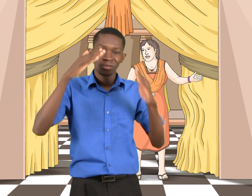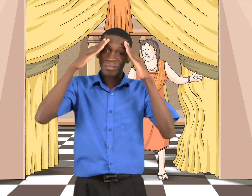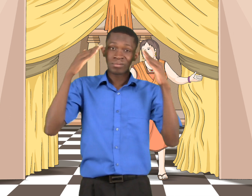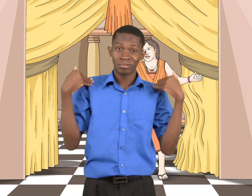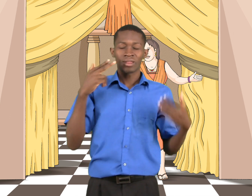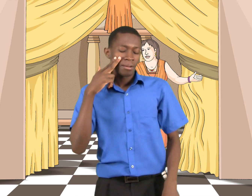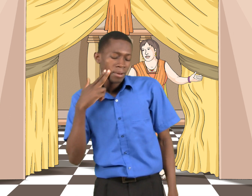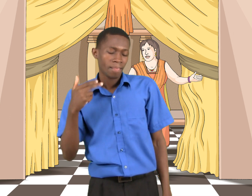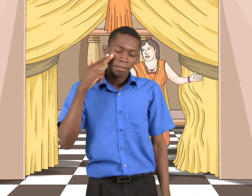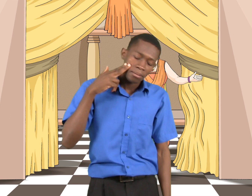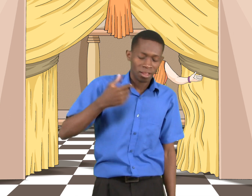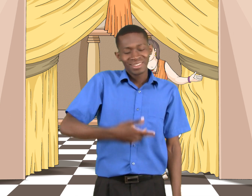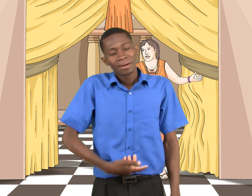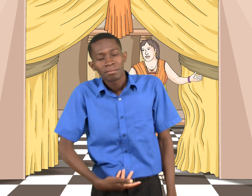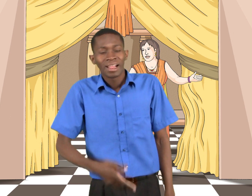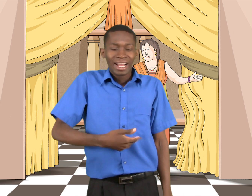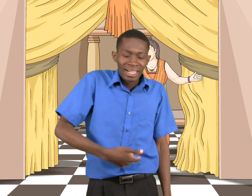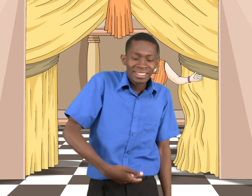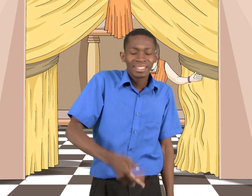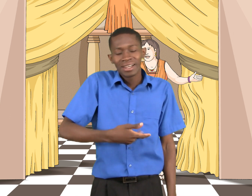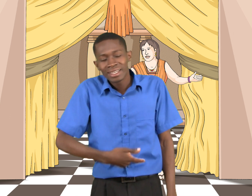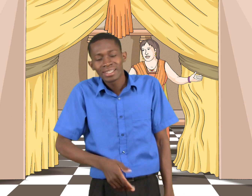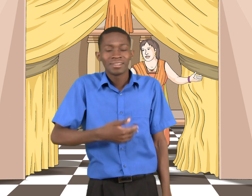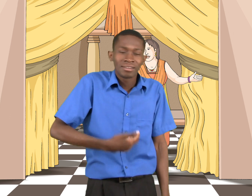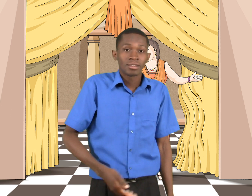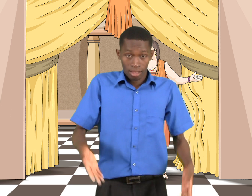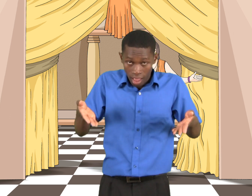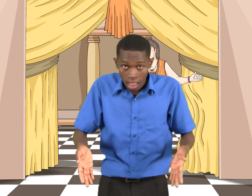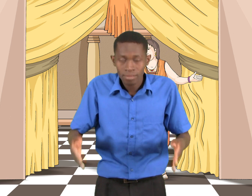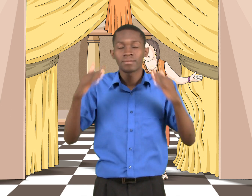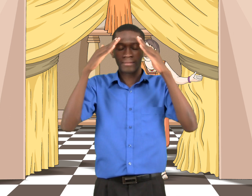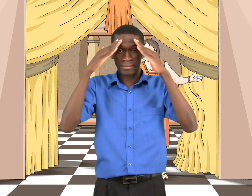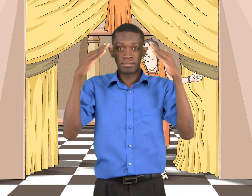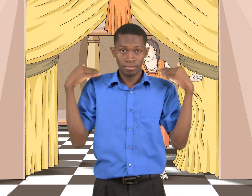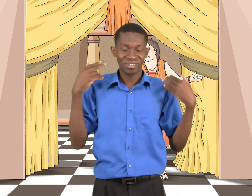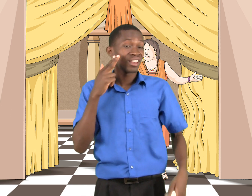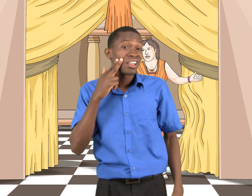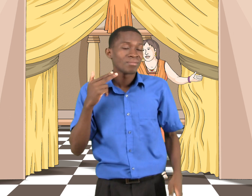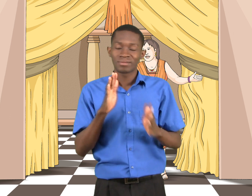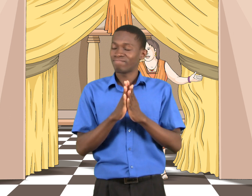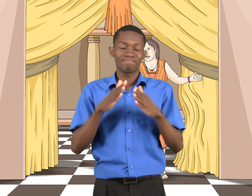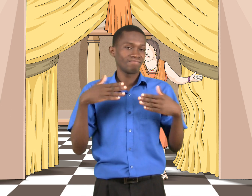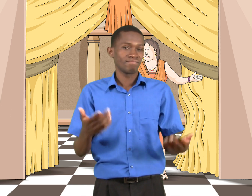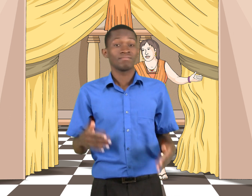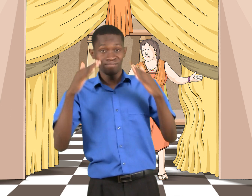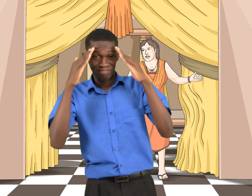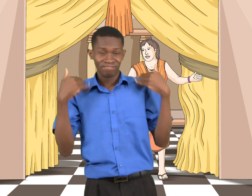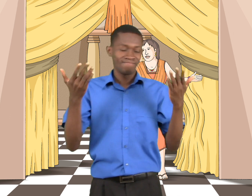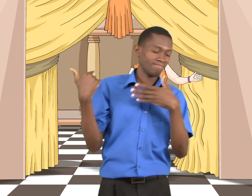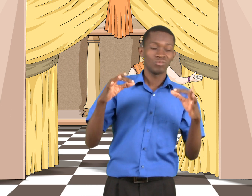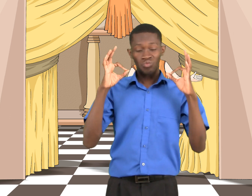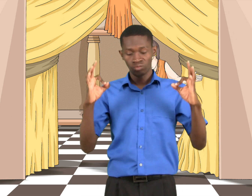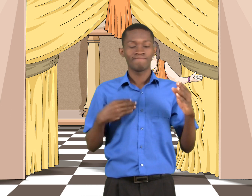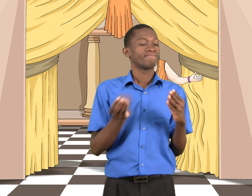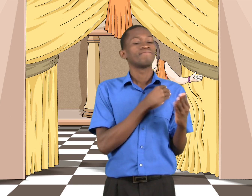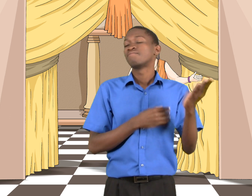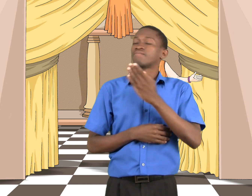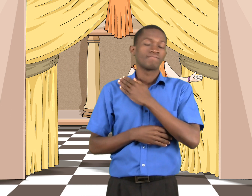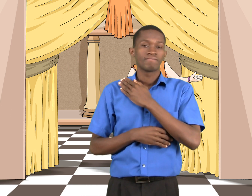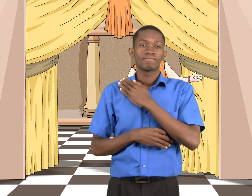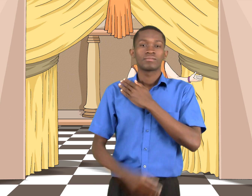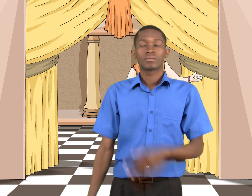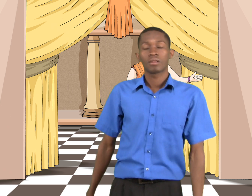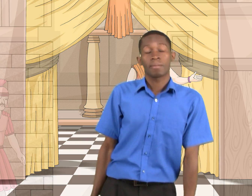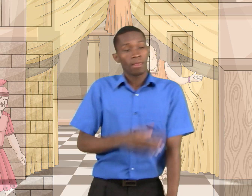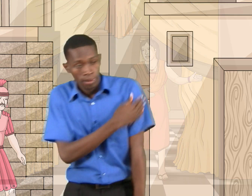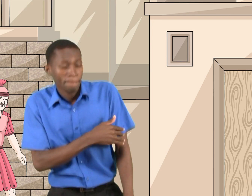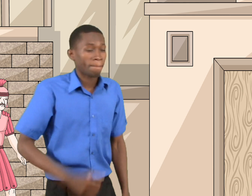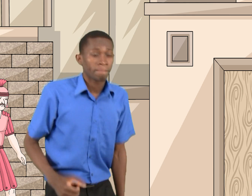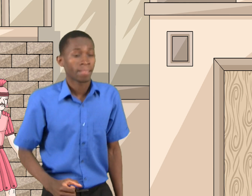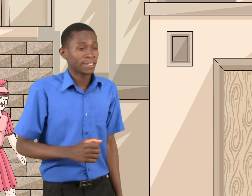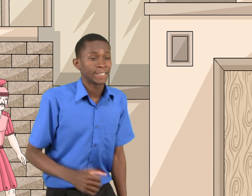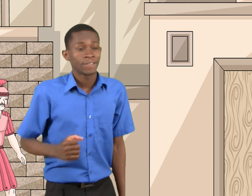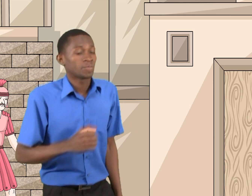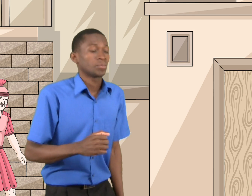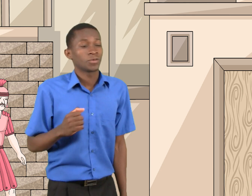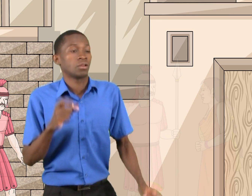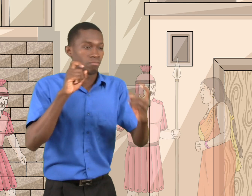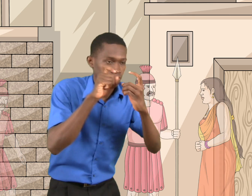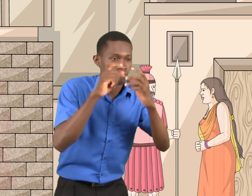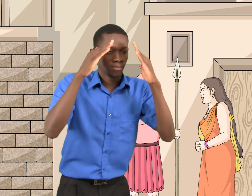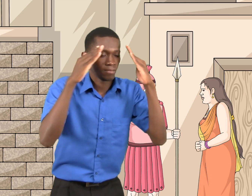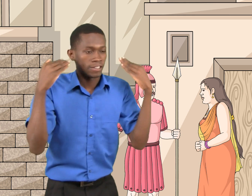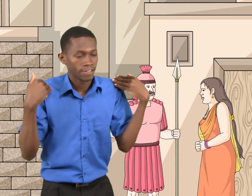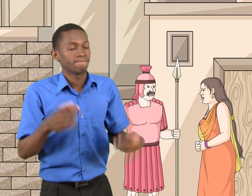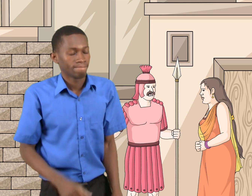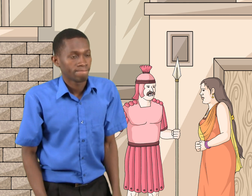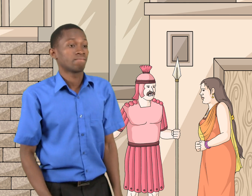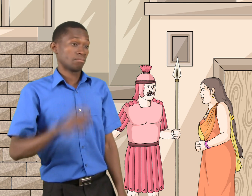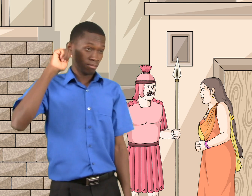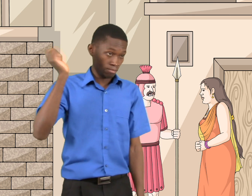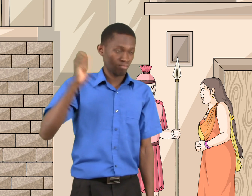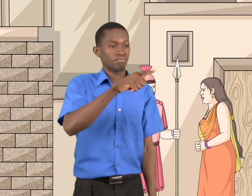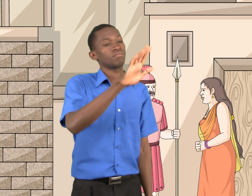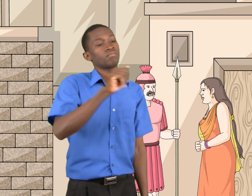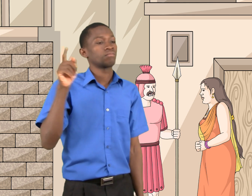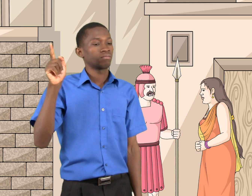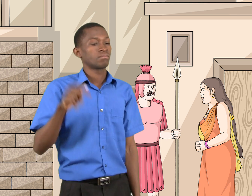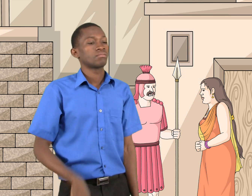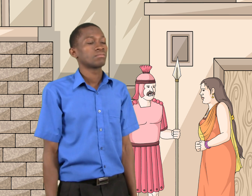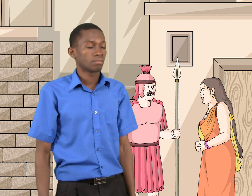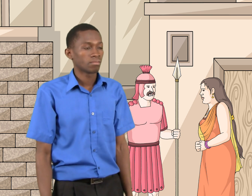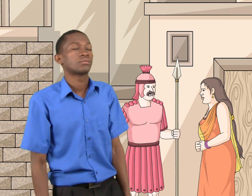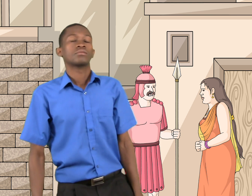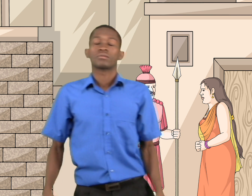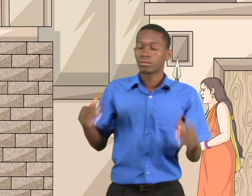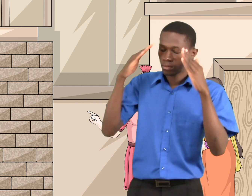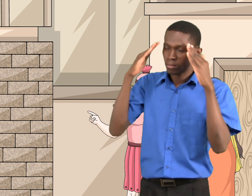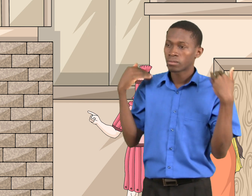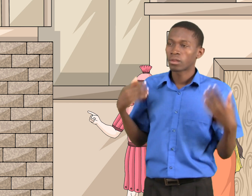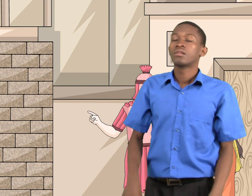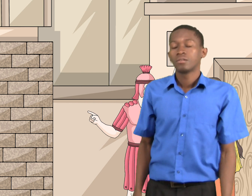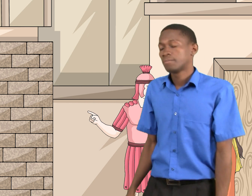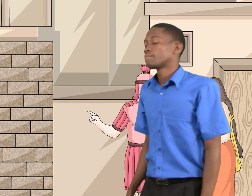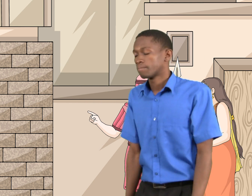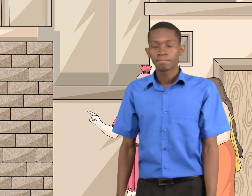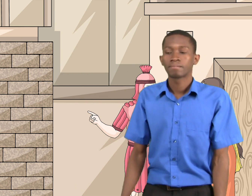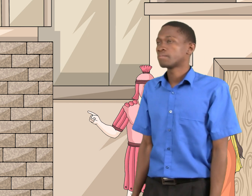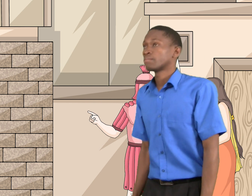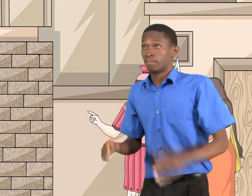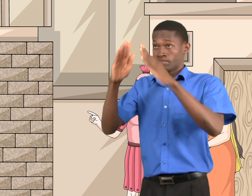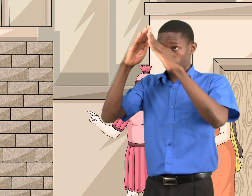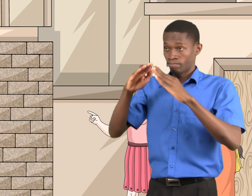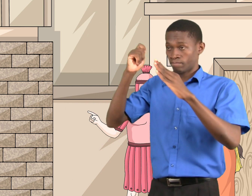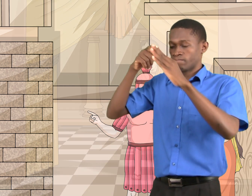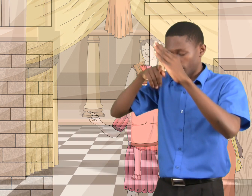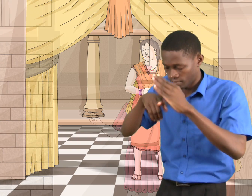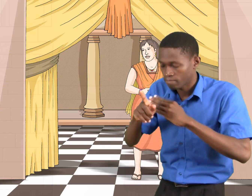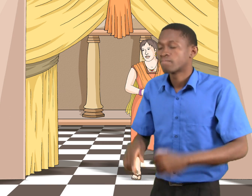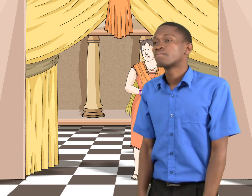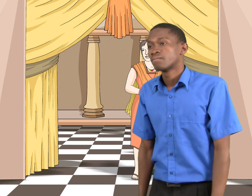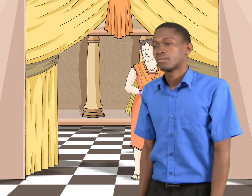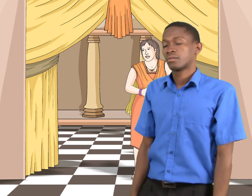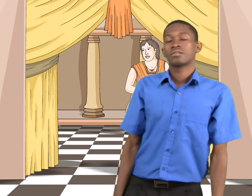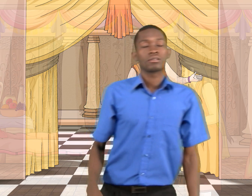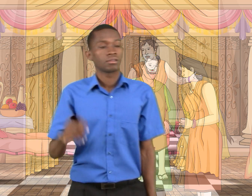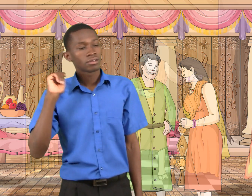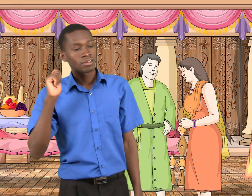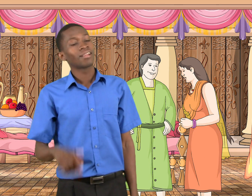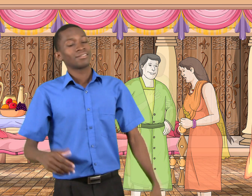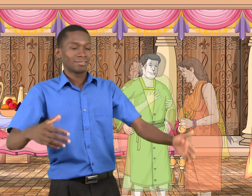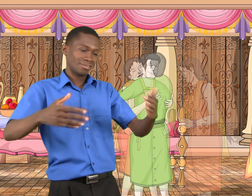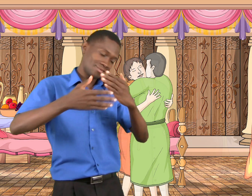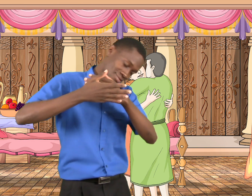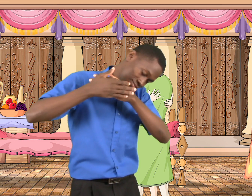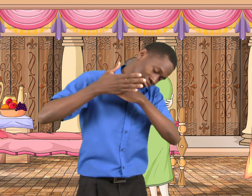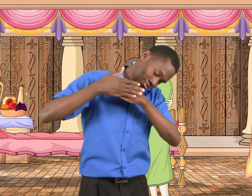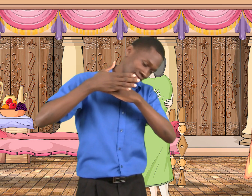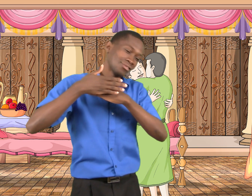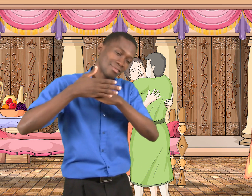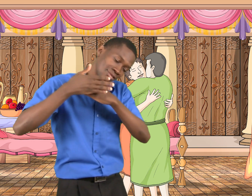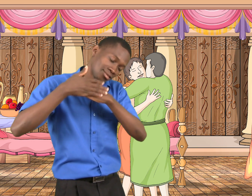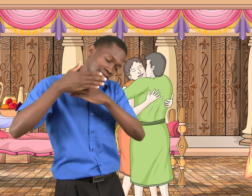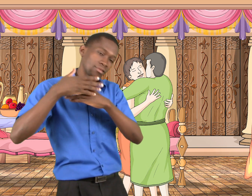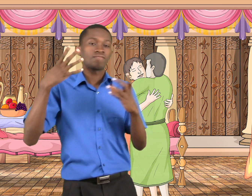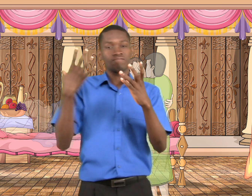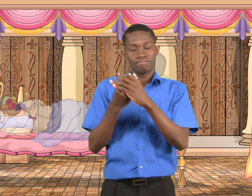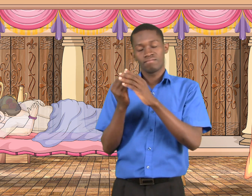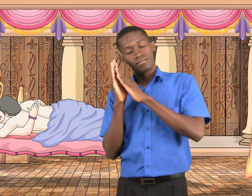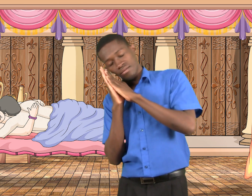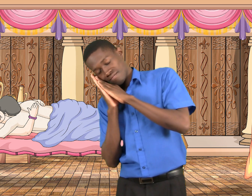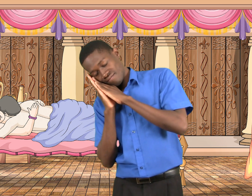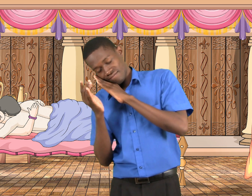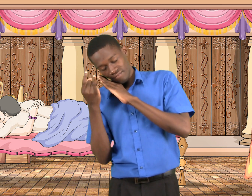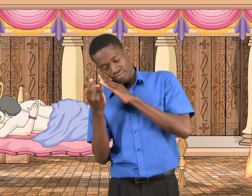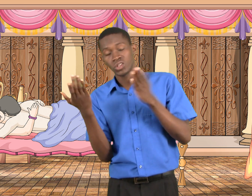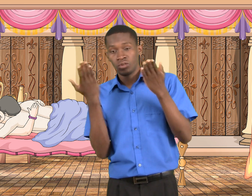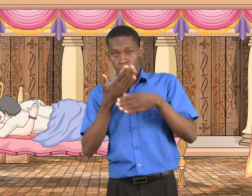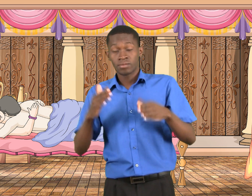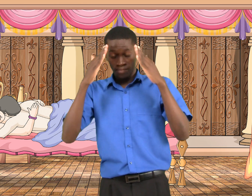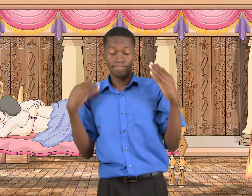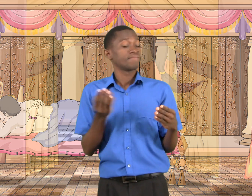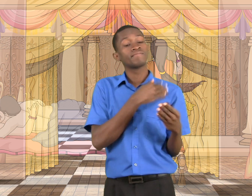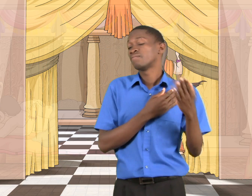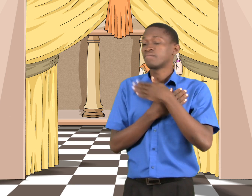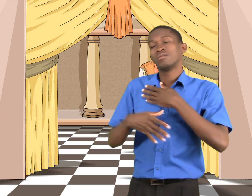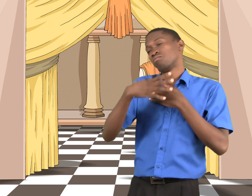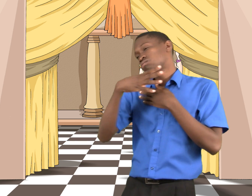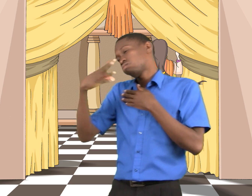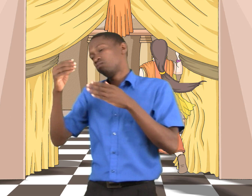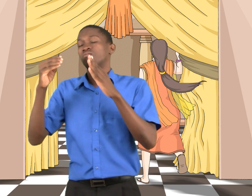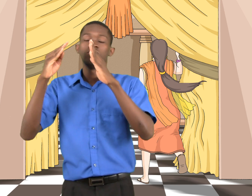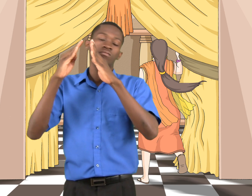Then David sent messengers to get her, and when she came to him, he slept with her.